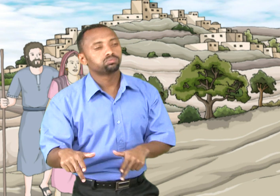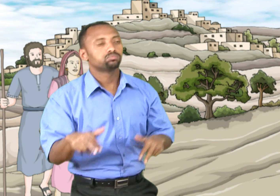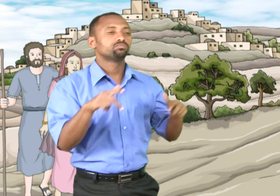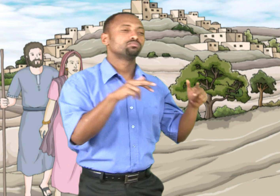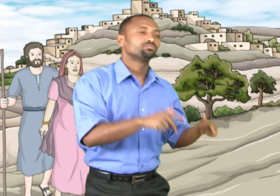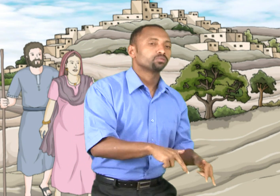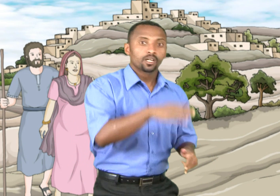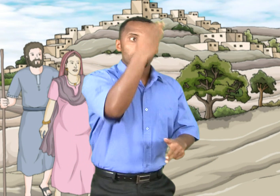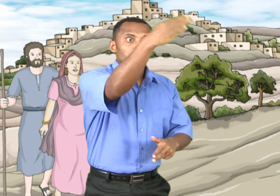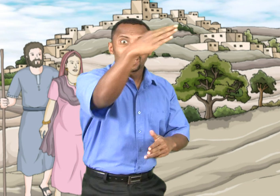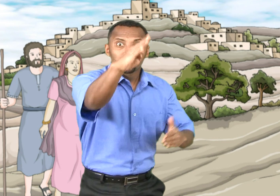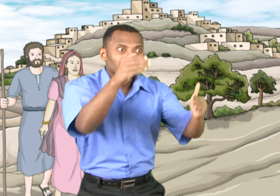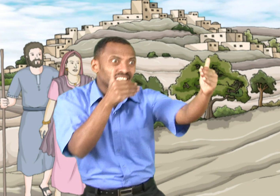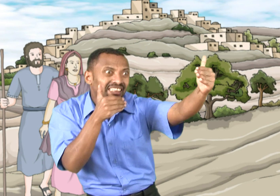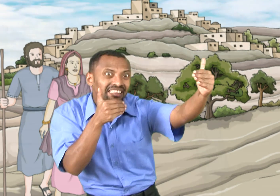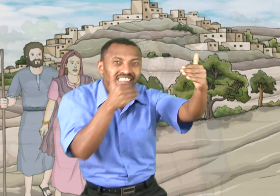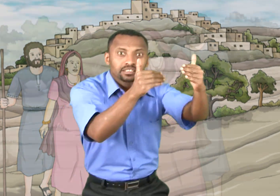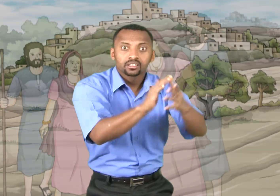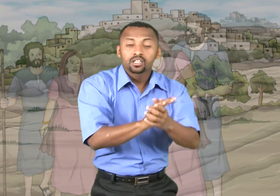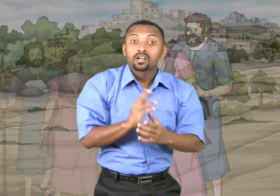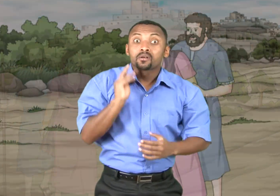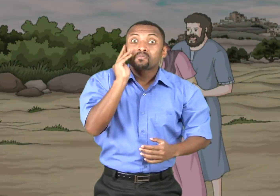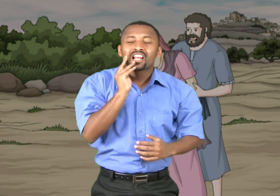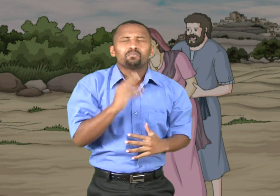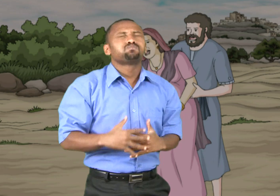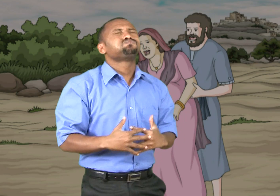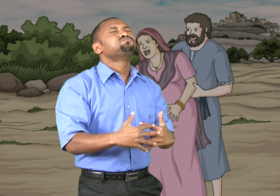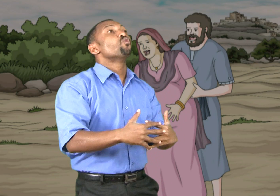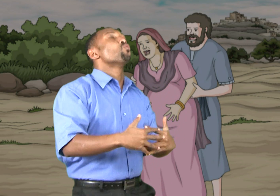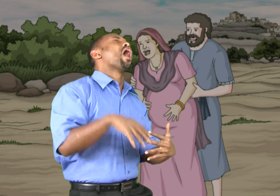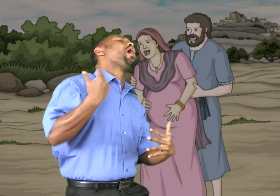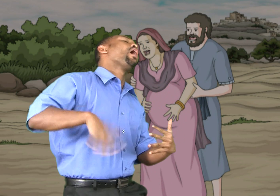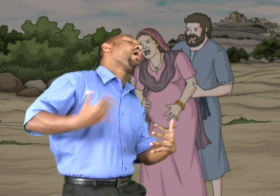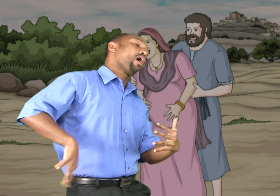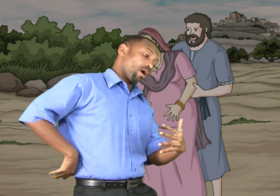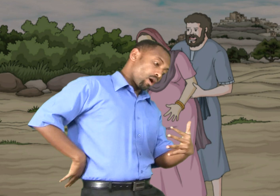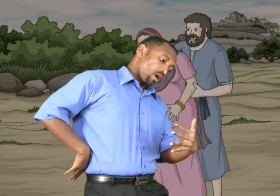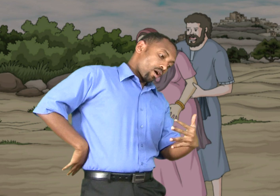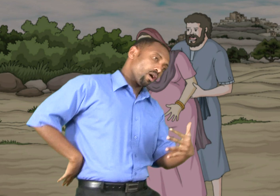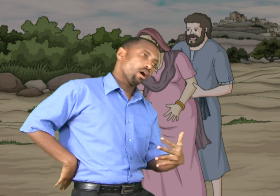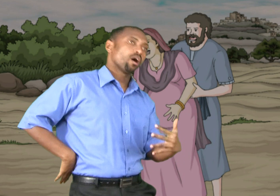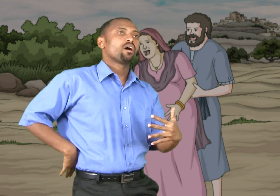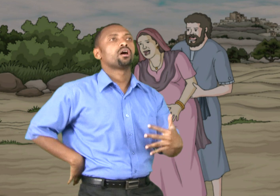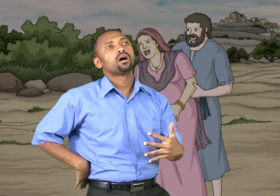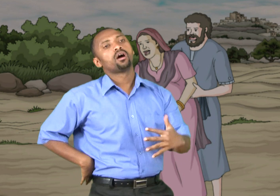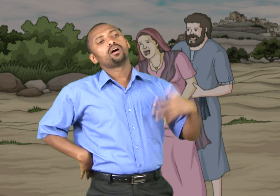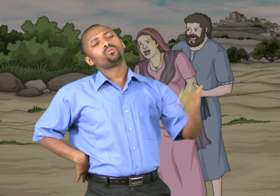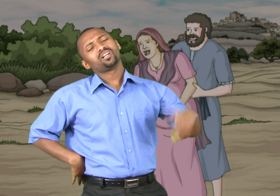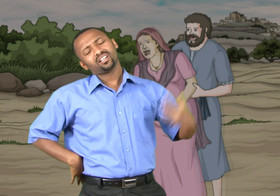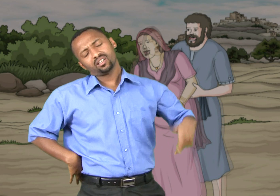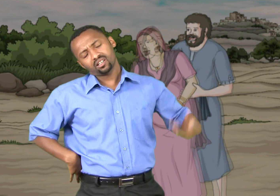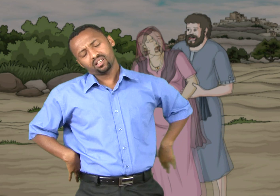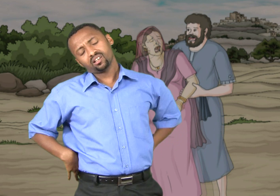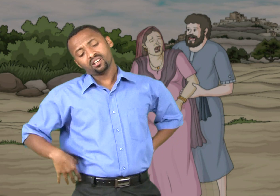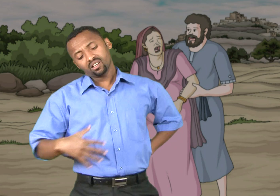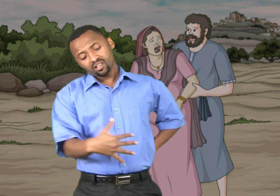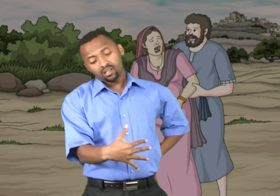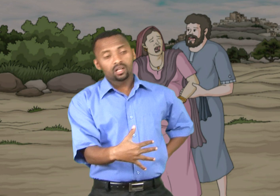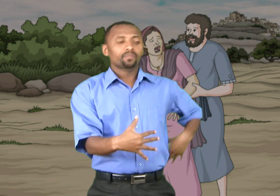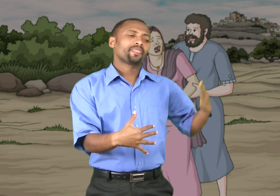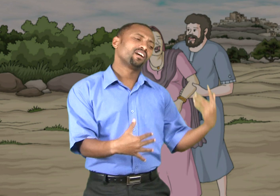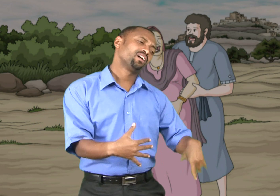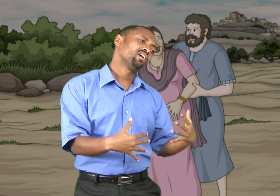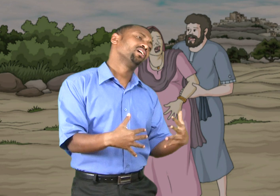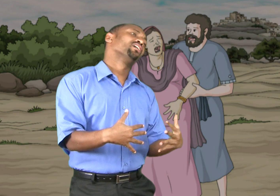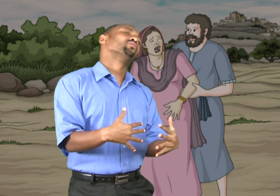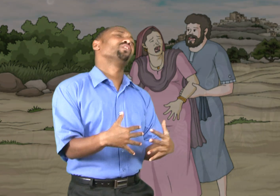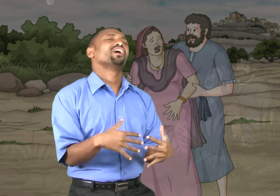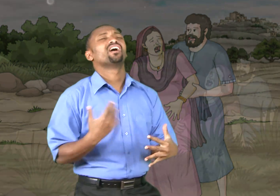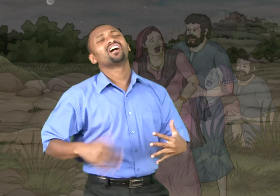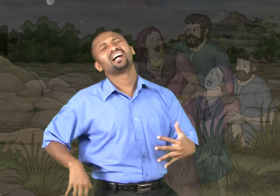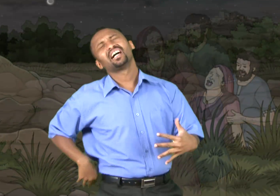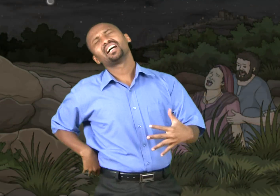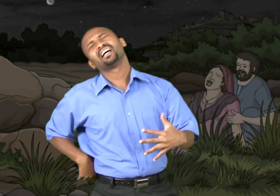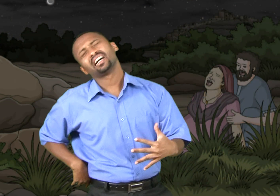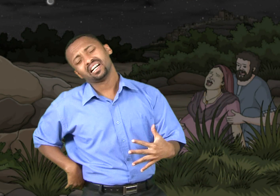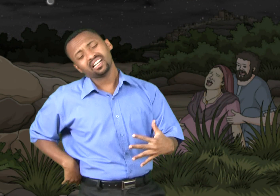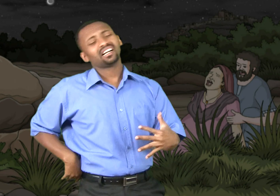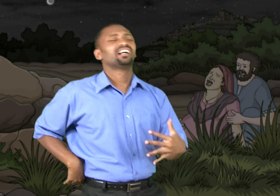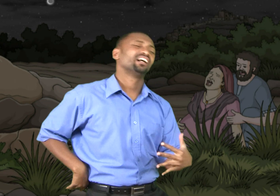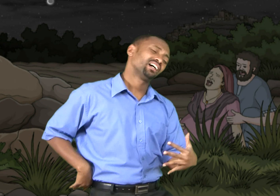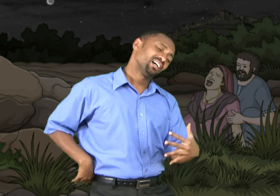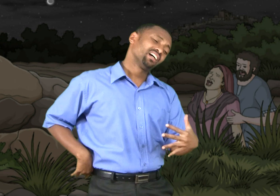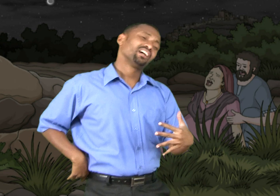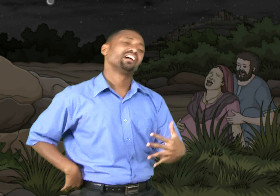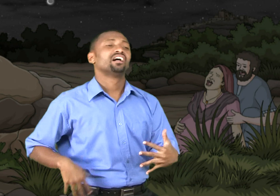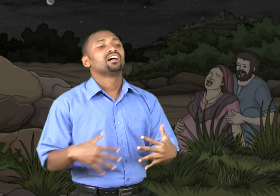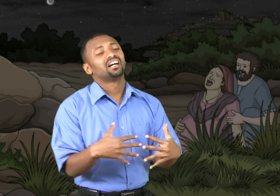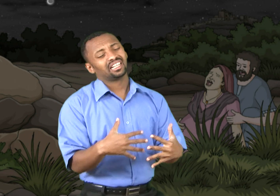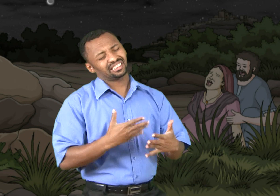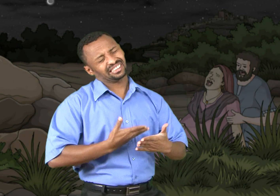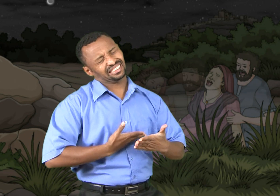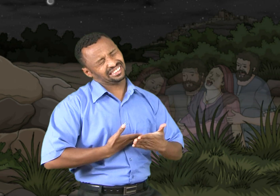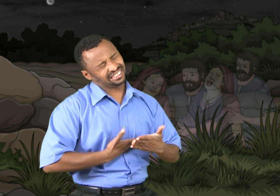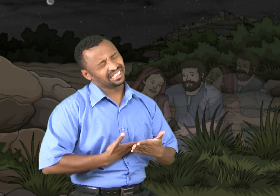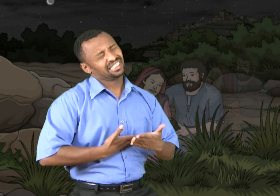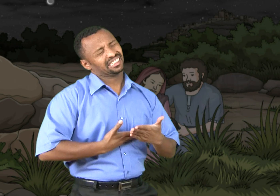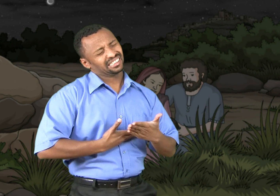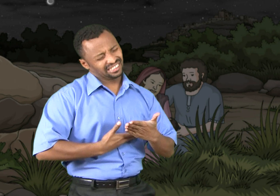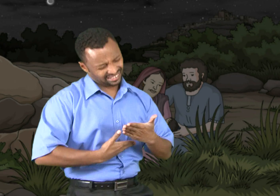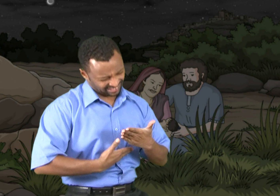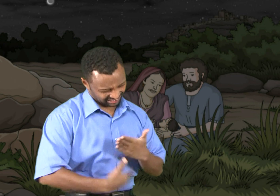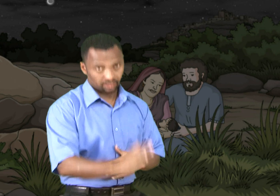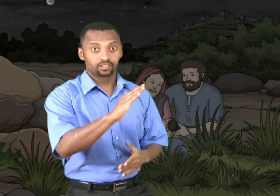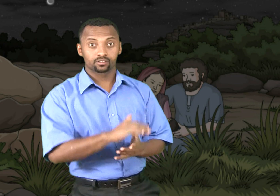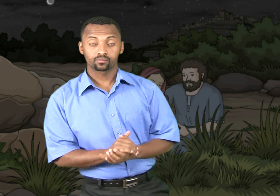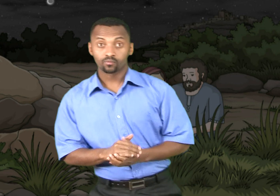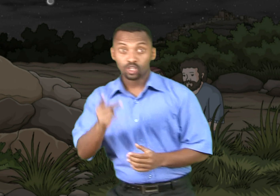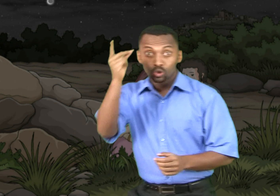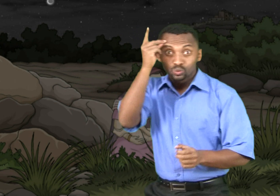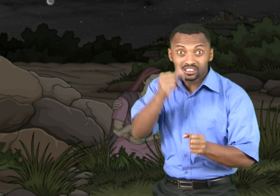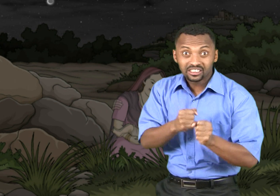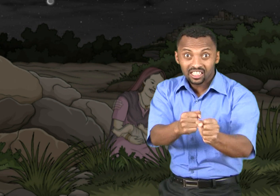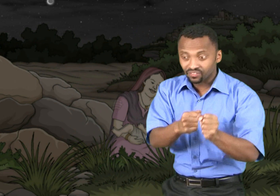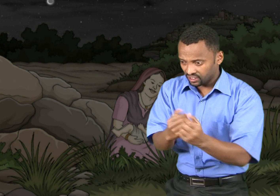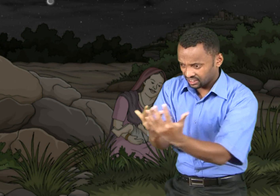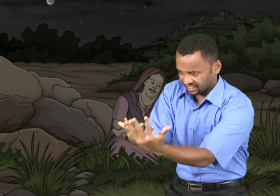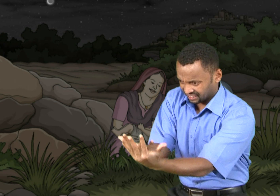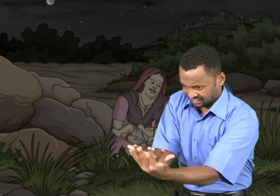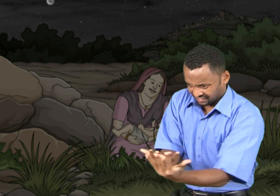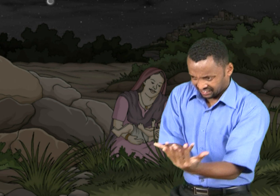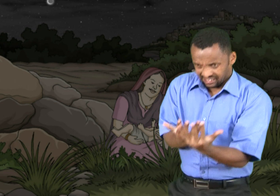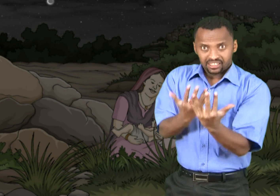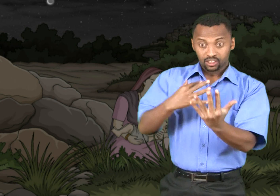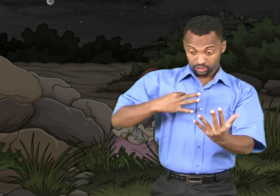While they were there, the time came for her Child to be born.